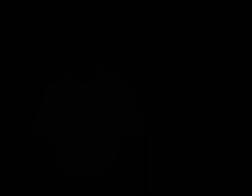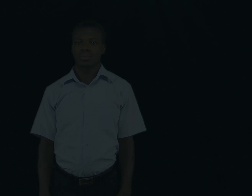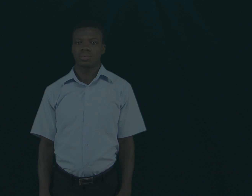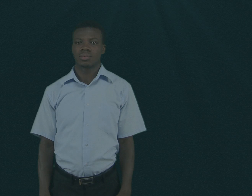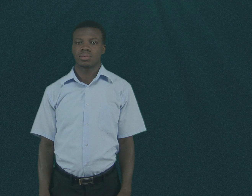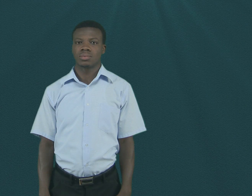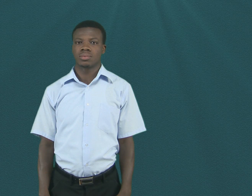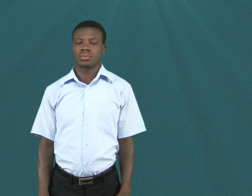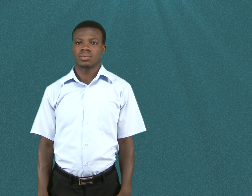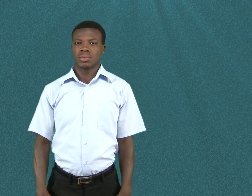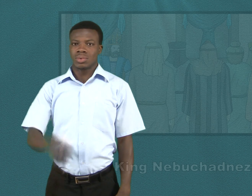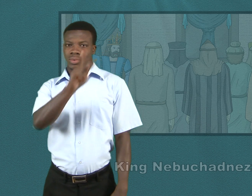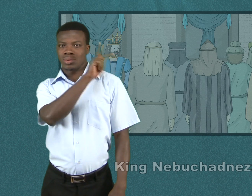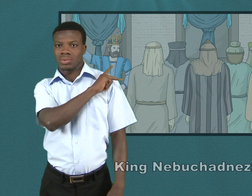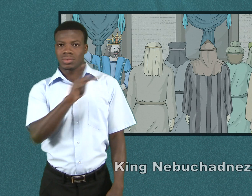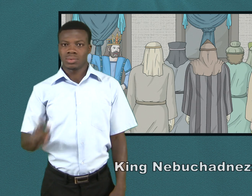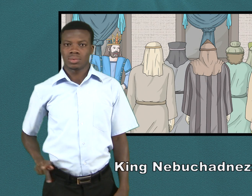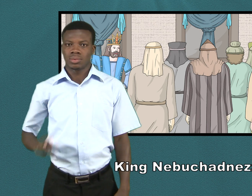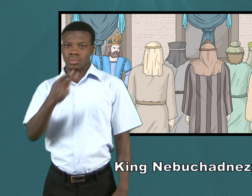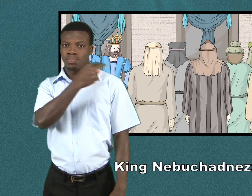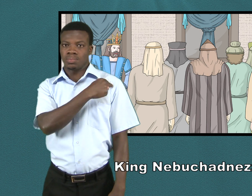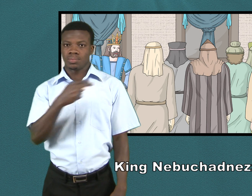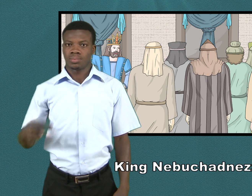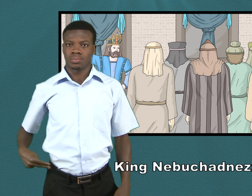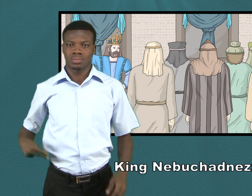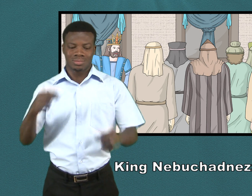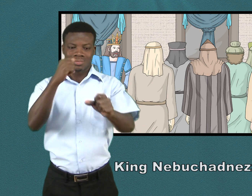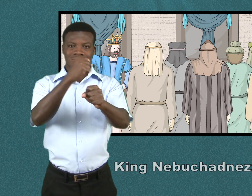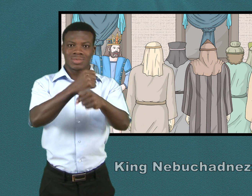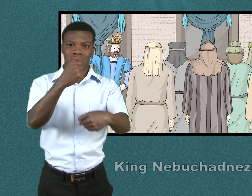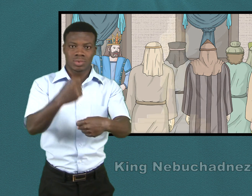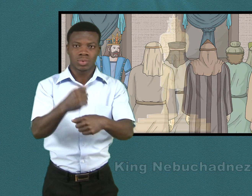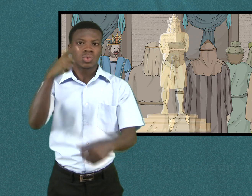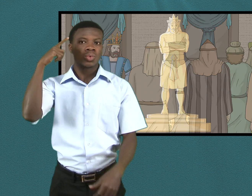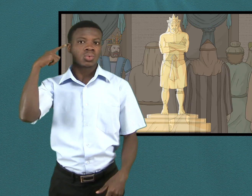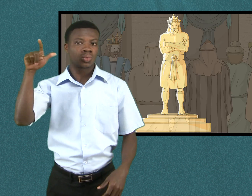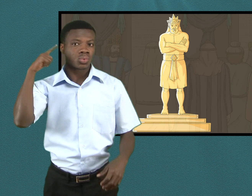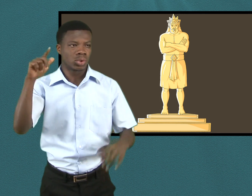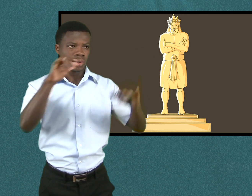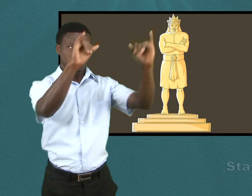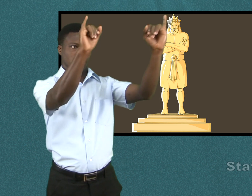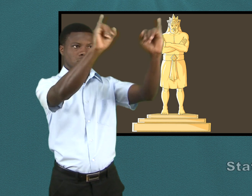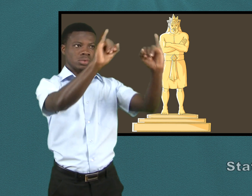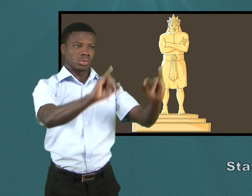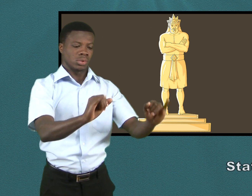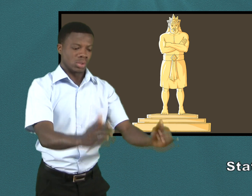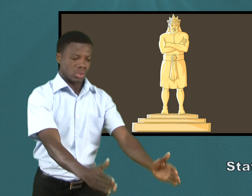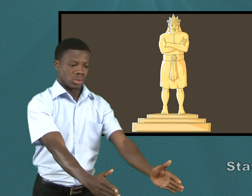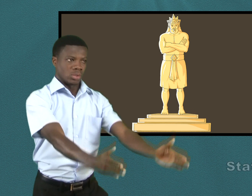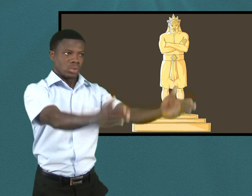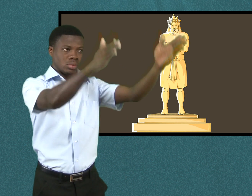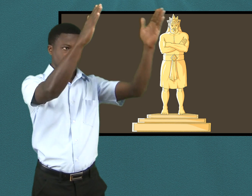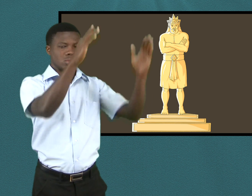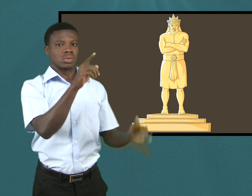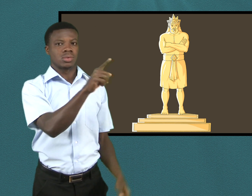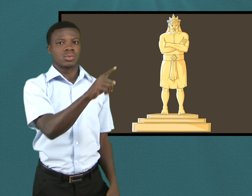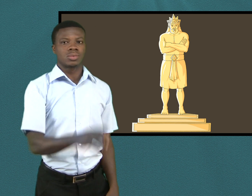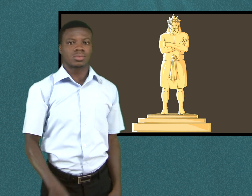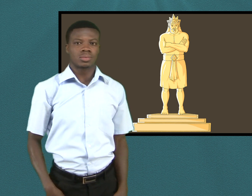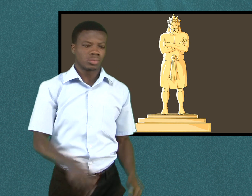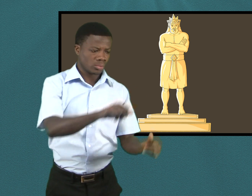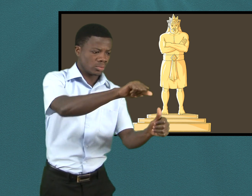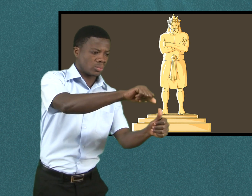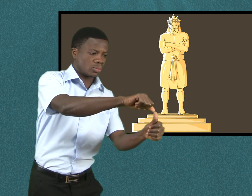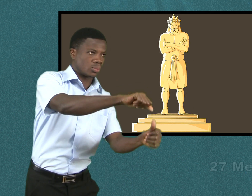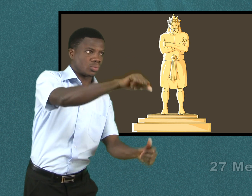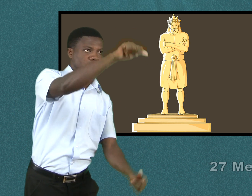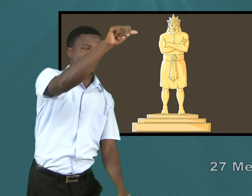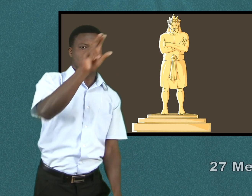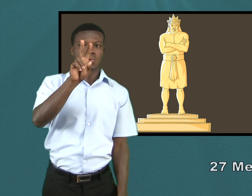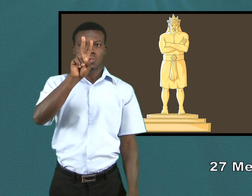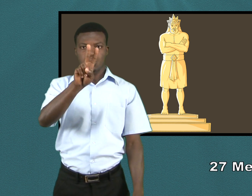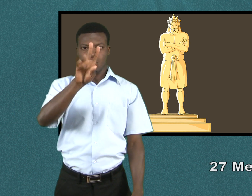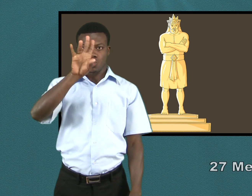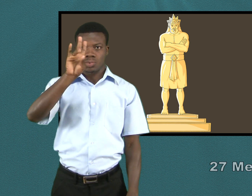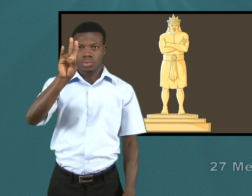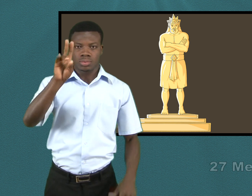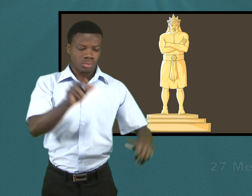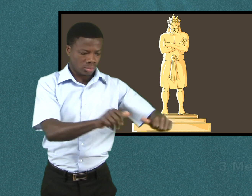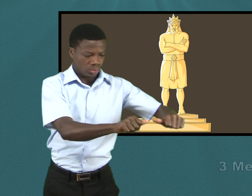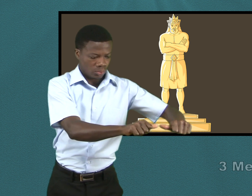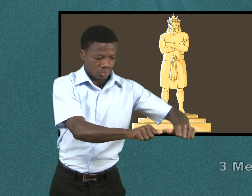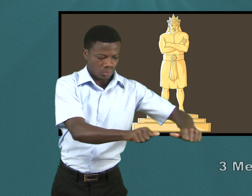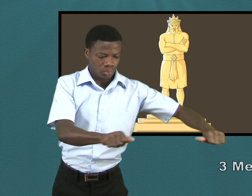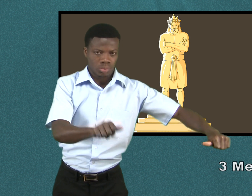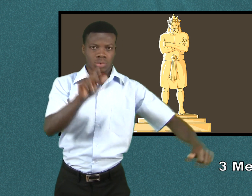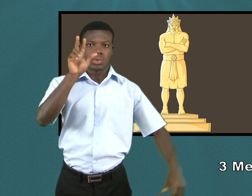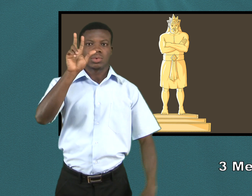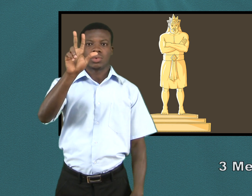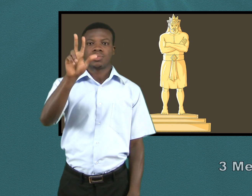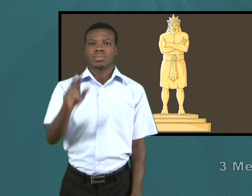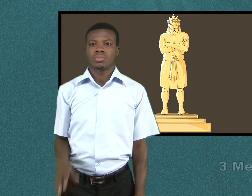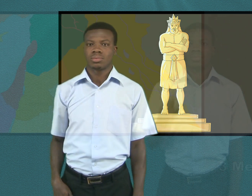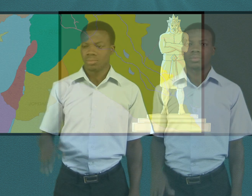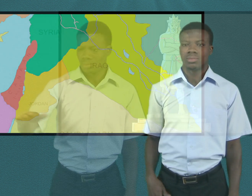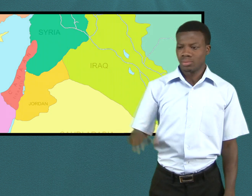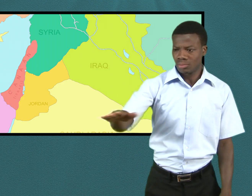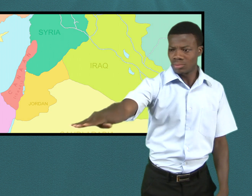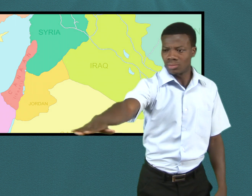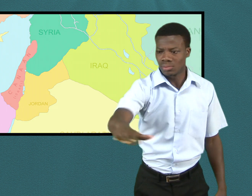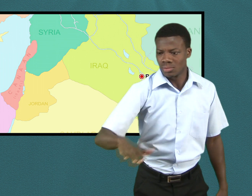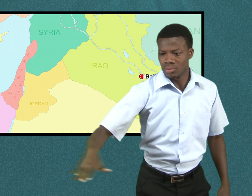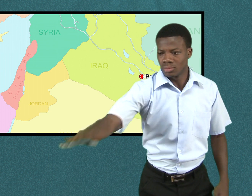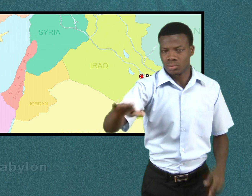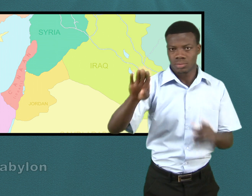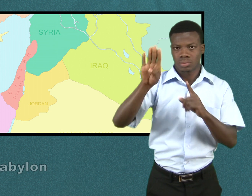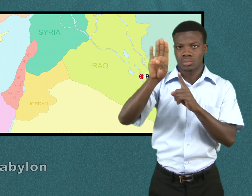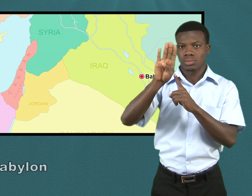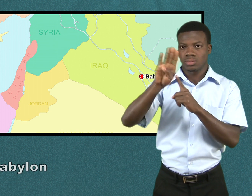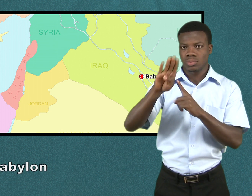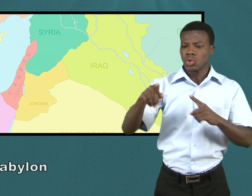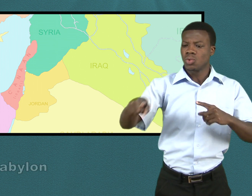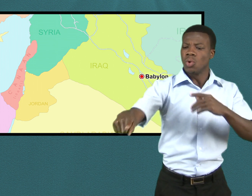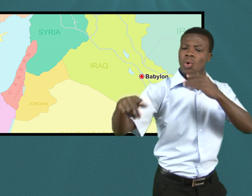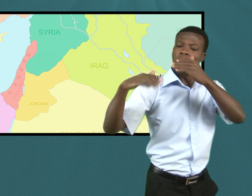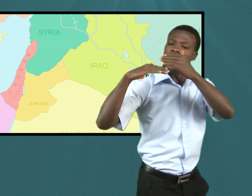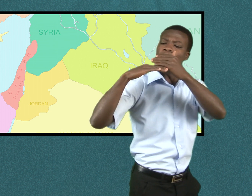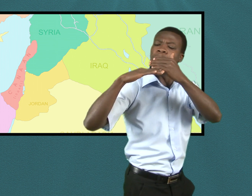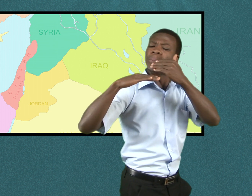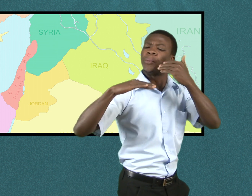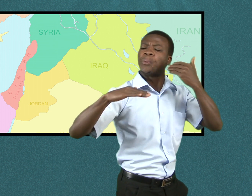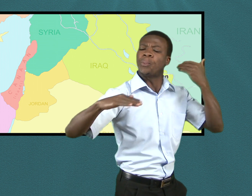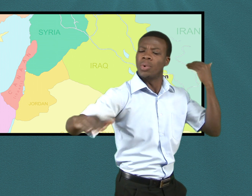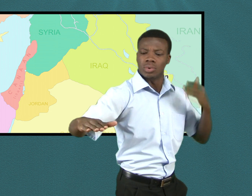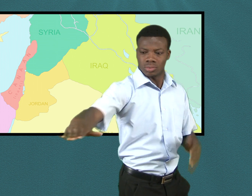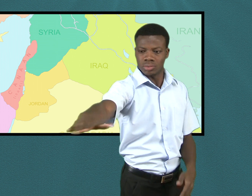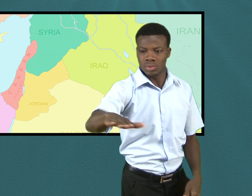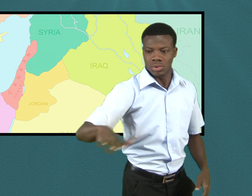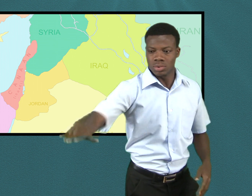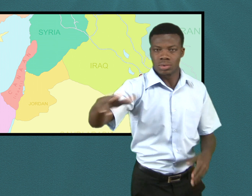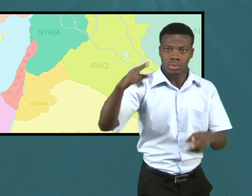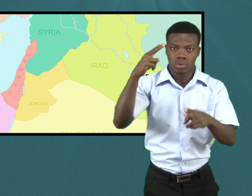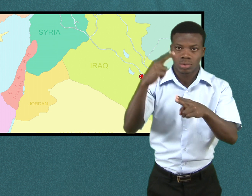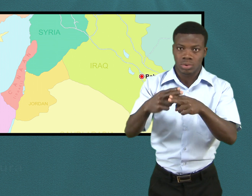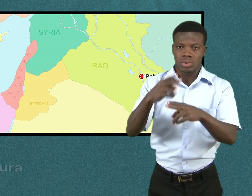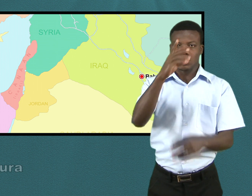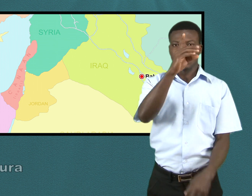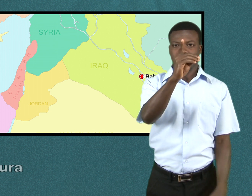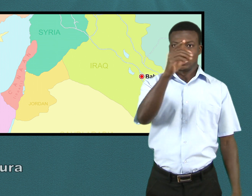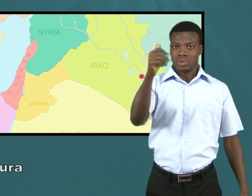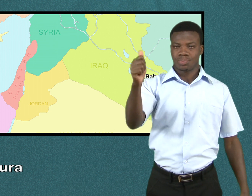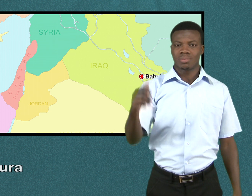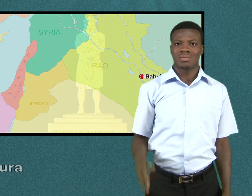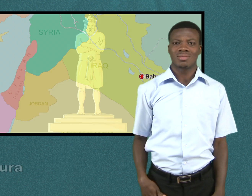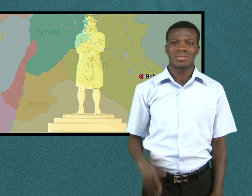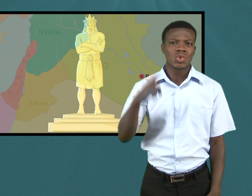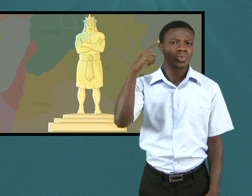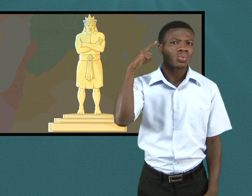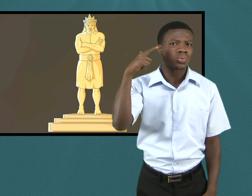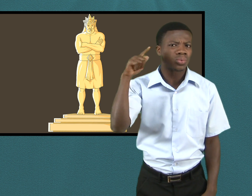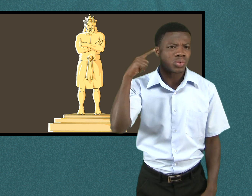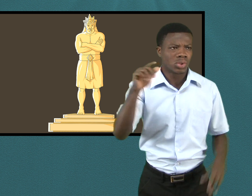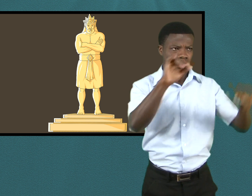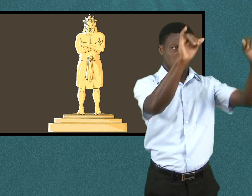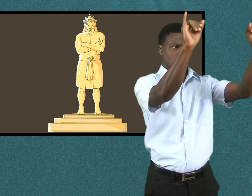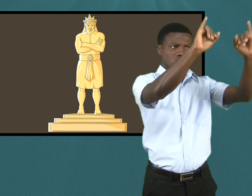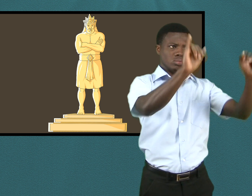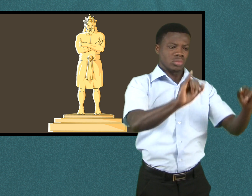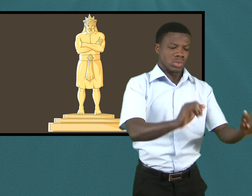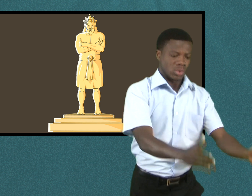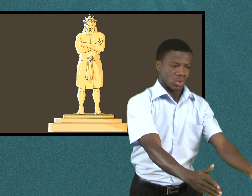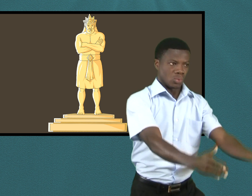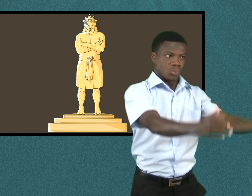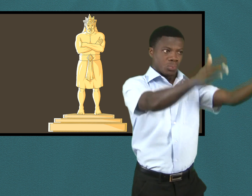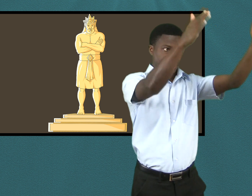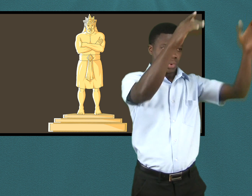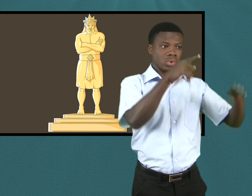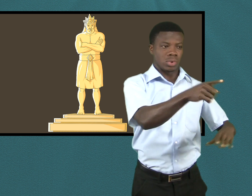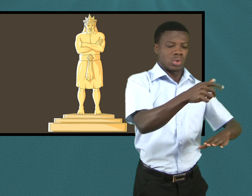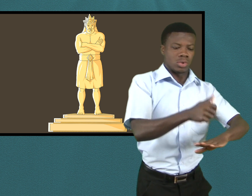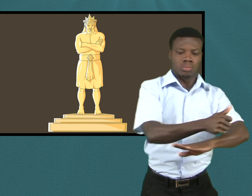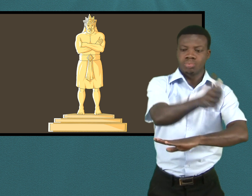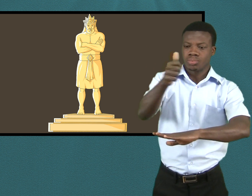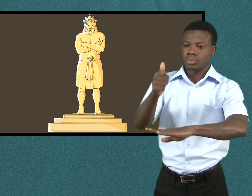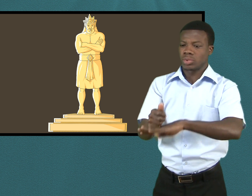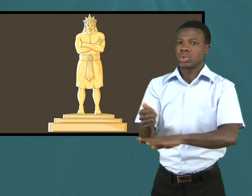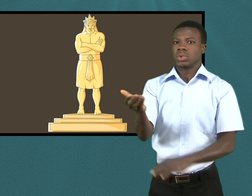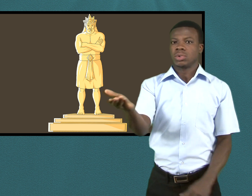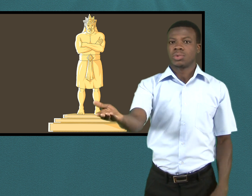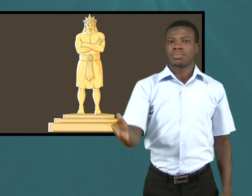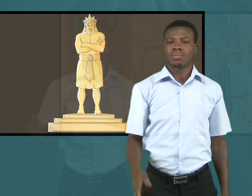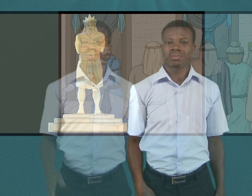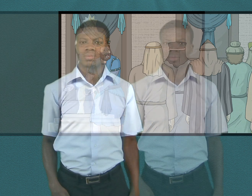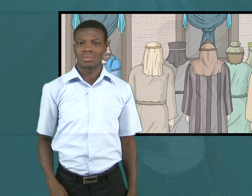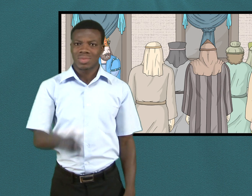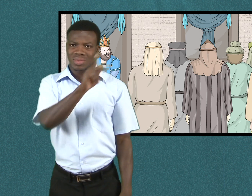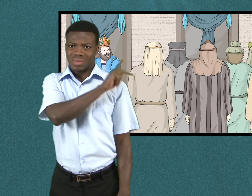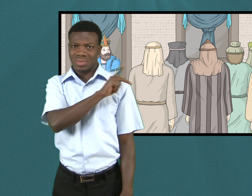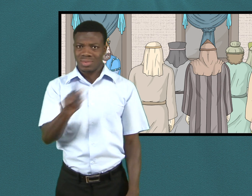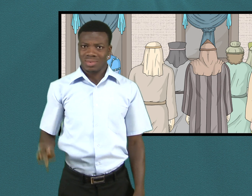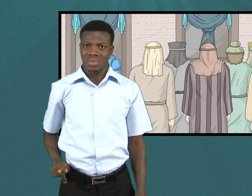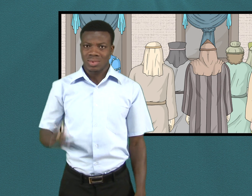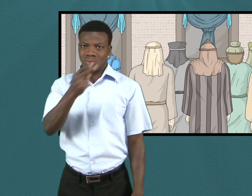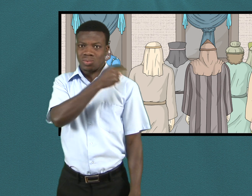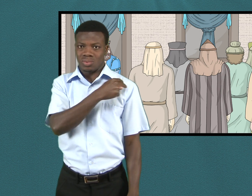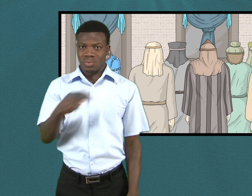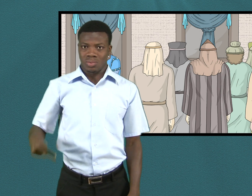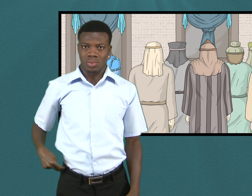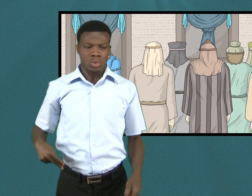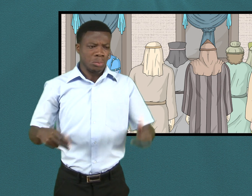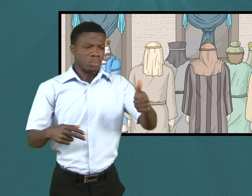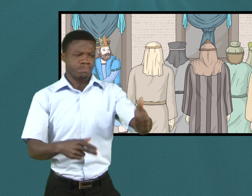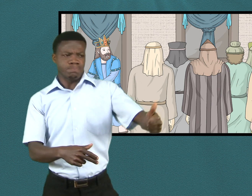King Nebuchadnezzar made a golden statue sixty cubits high and six cubits wide, and he set it up on the plain of Dura in the province of Babylon.